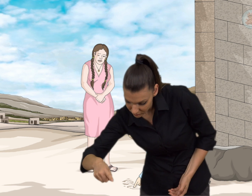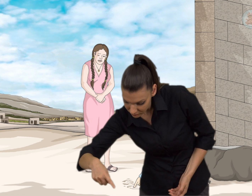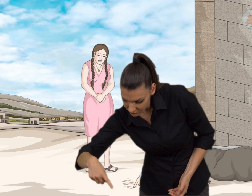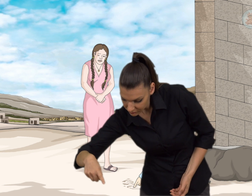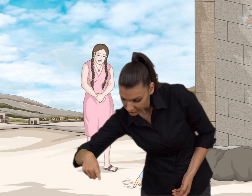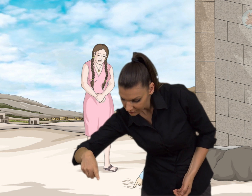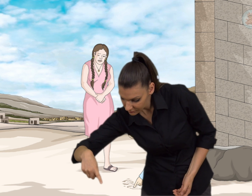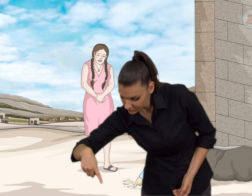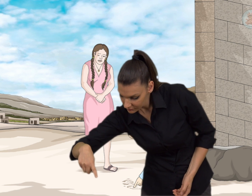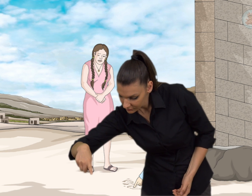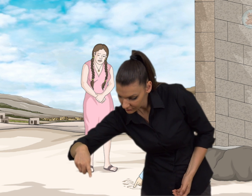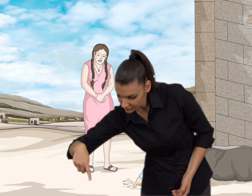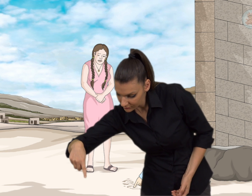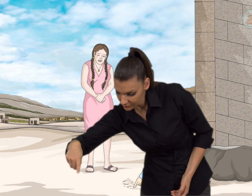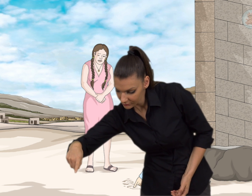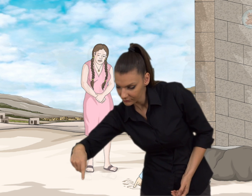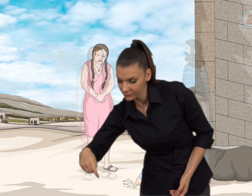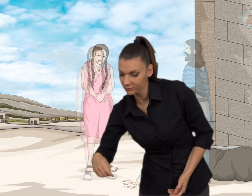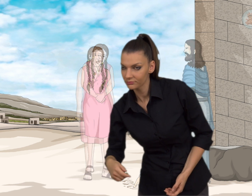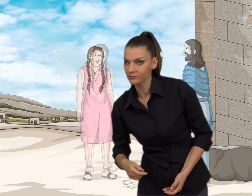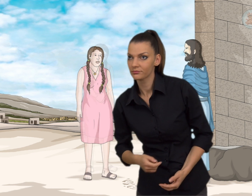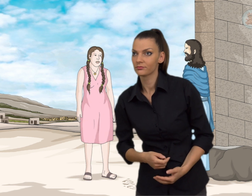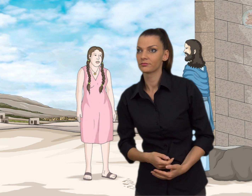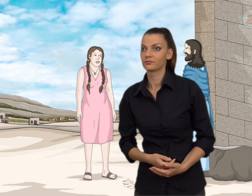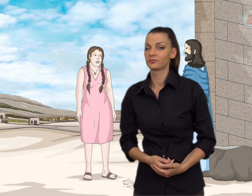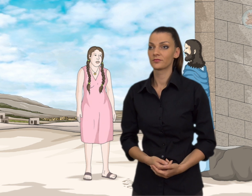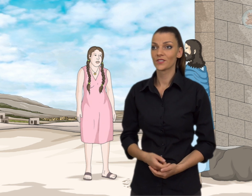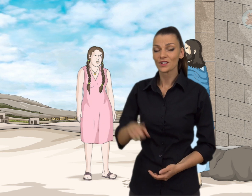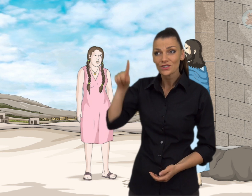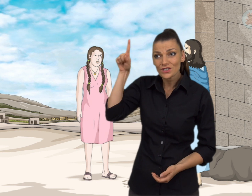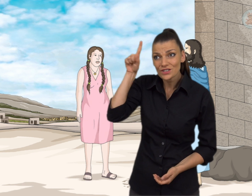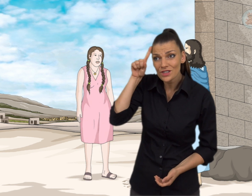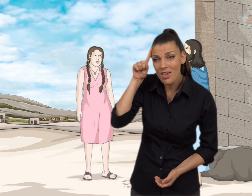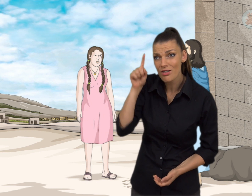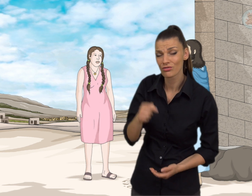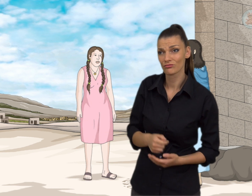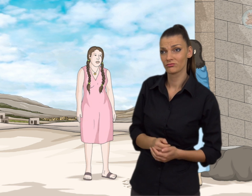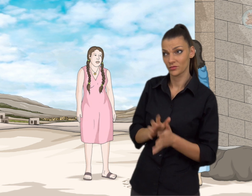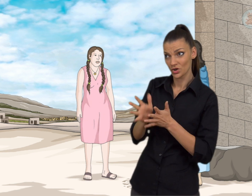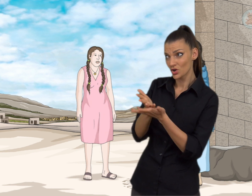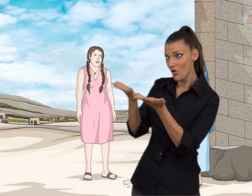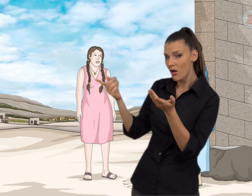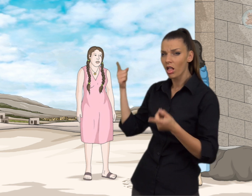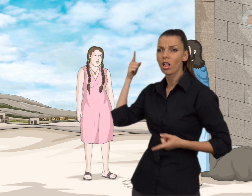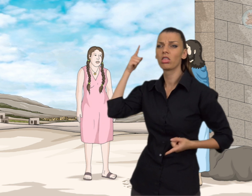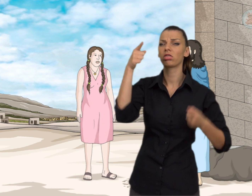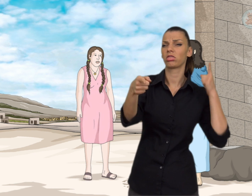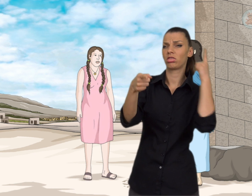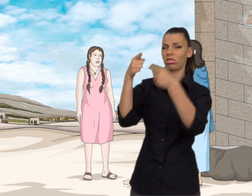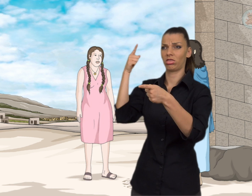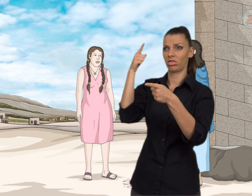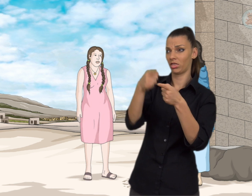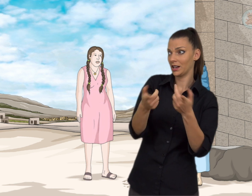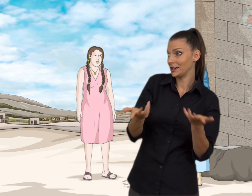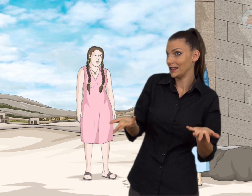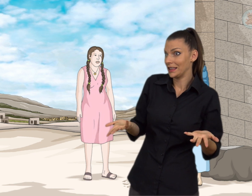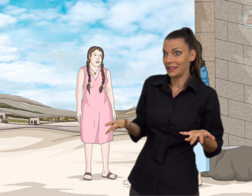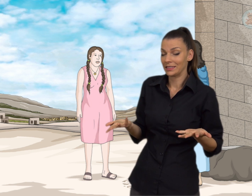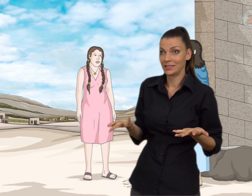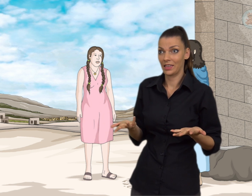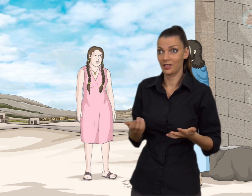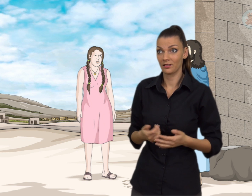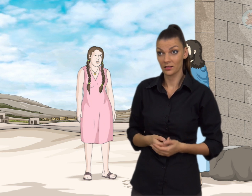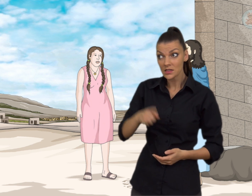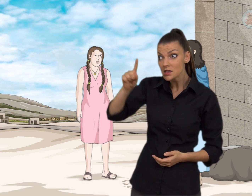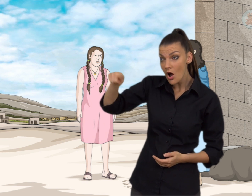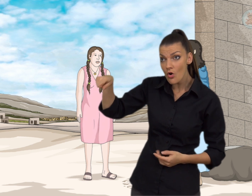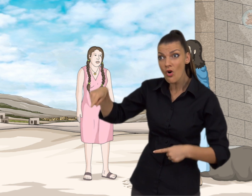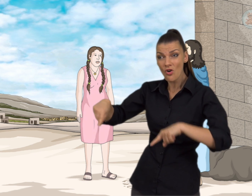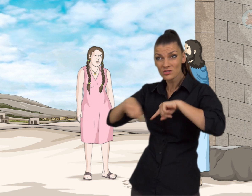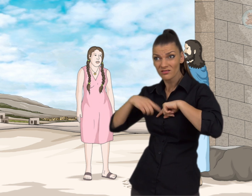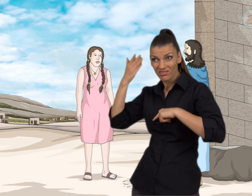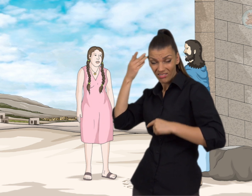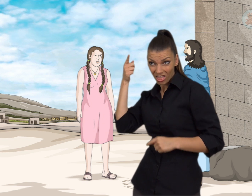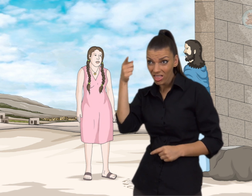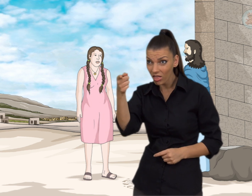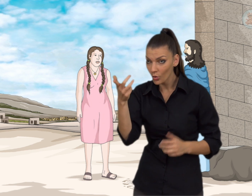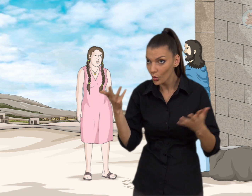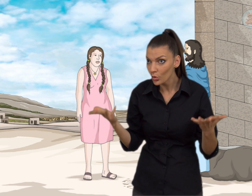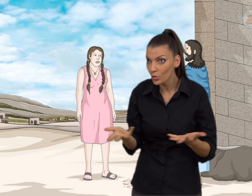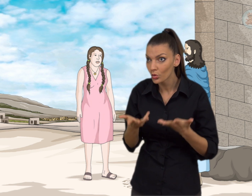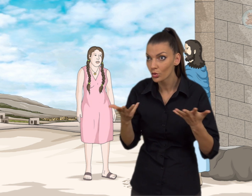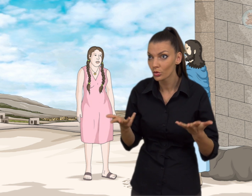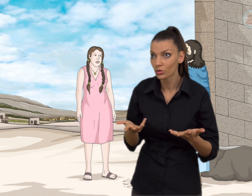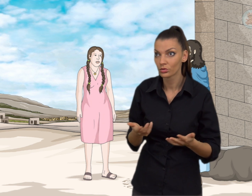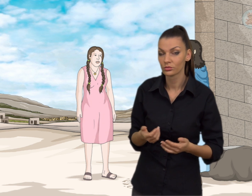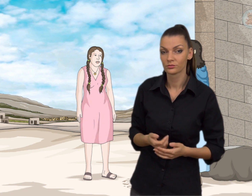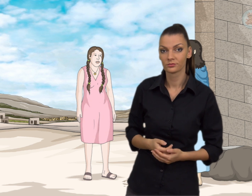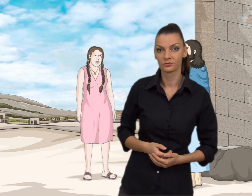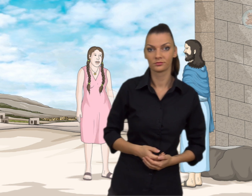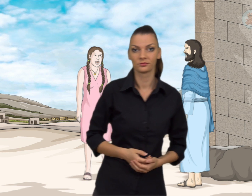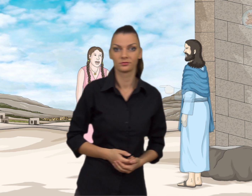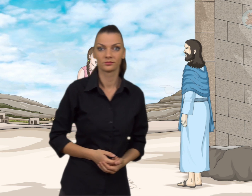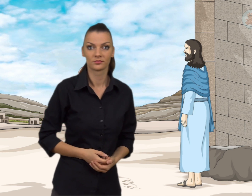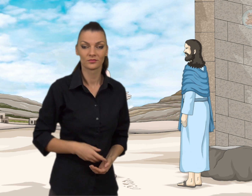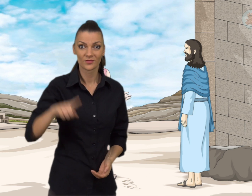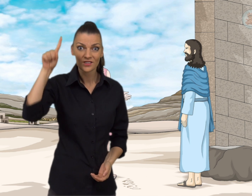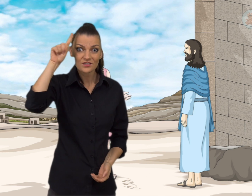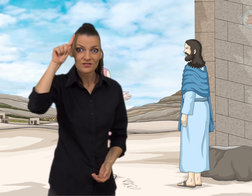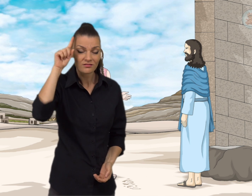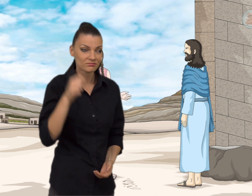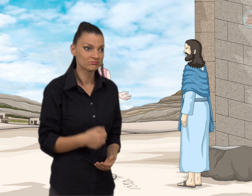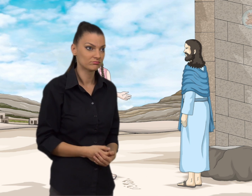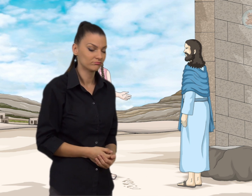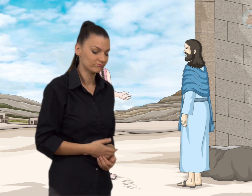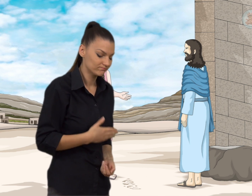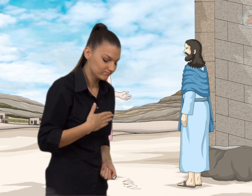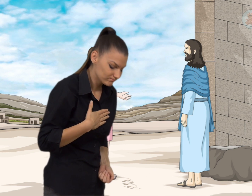Then Jesus straightened up and asked her, “Woman, where are your accusers? Has no one condemned you?”